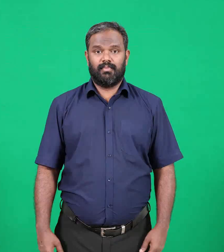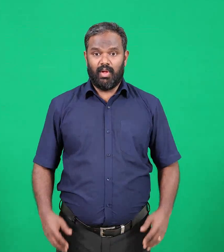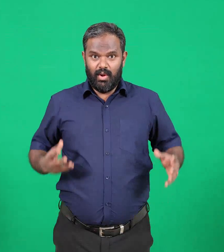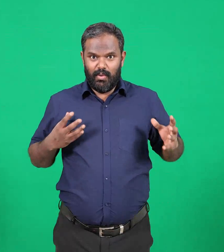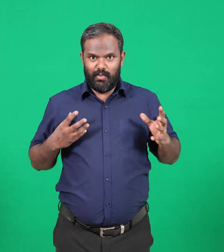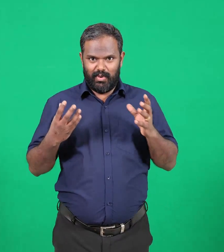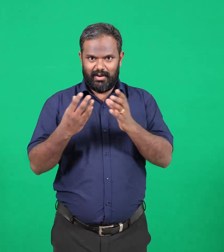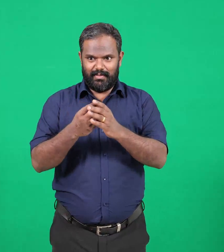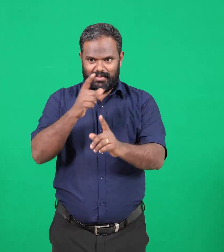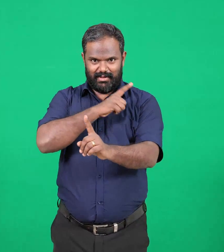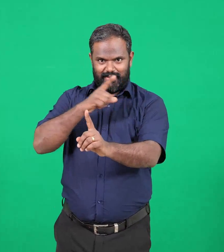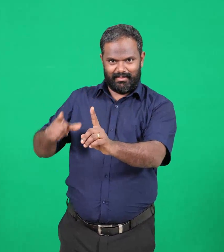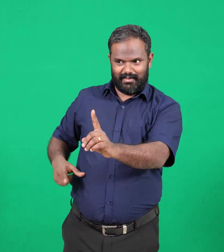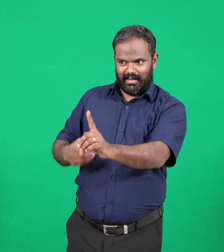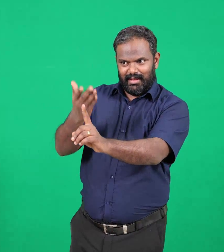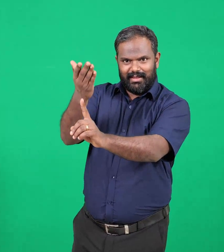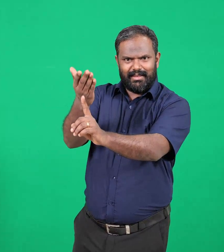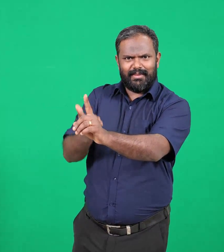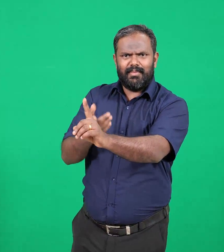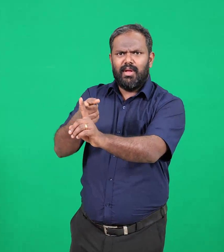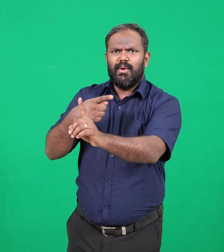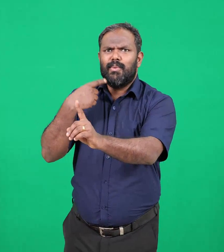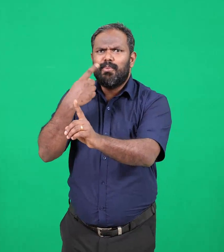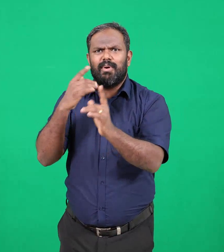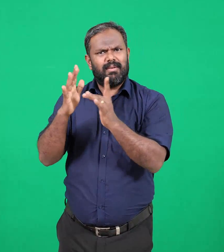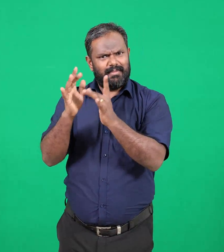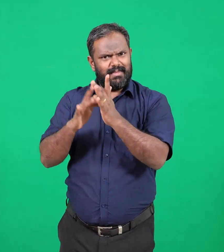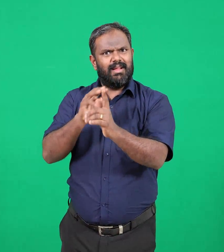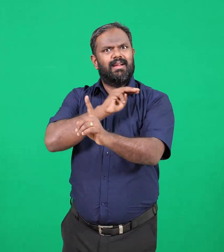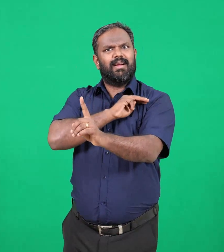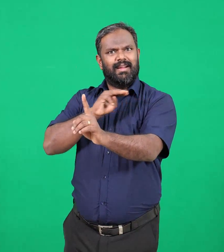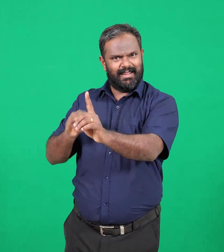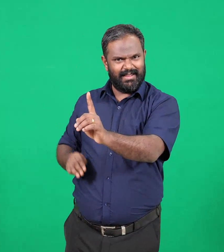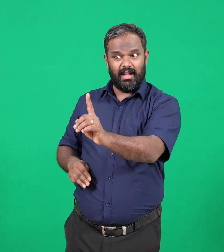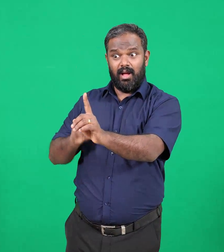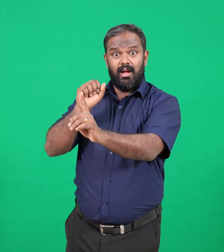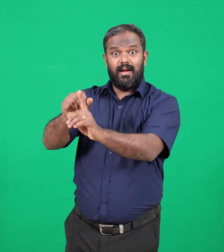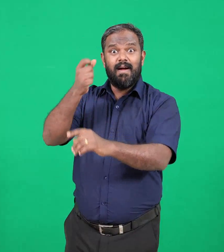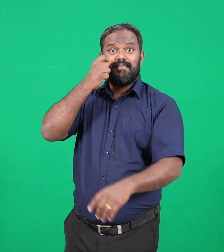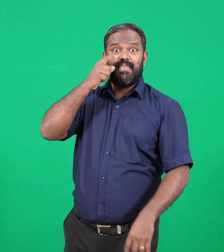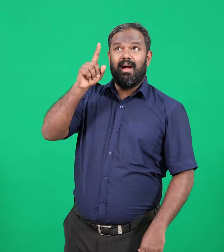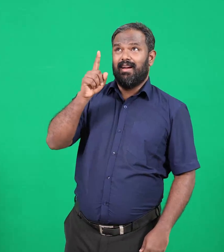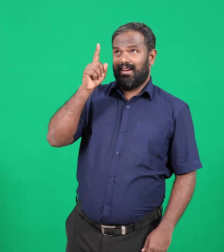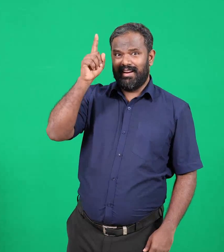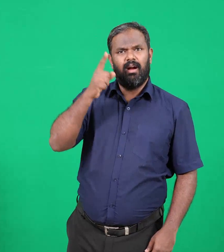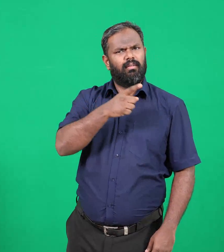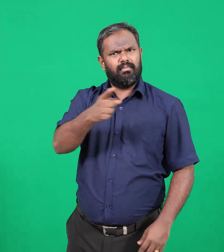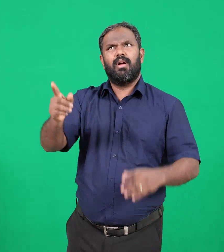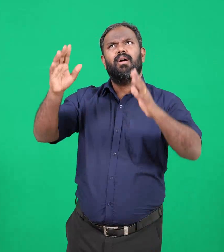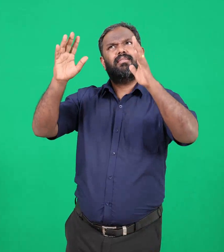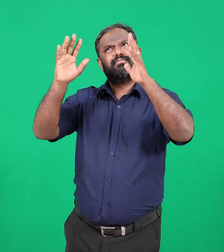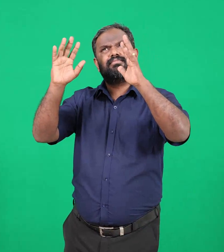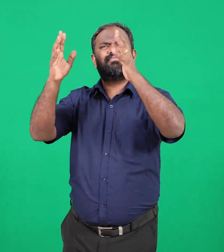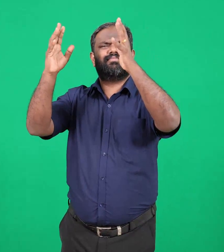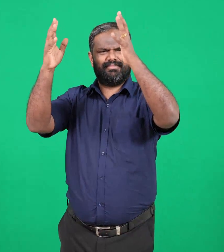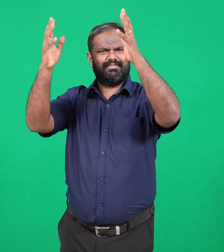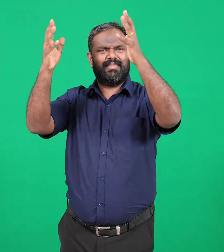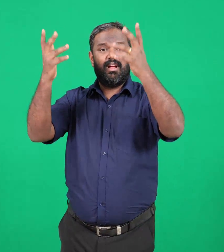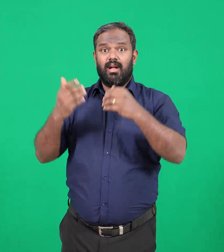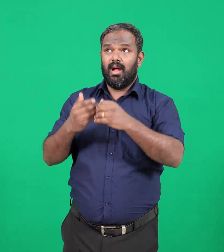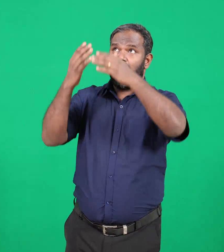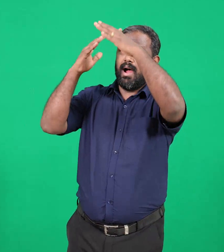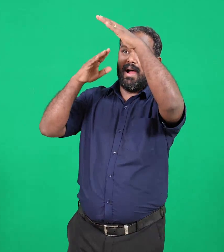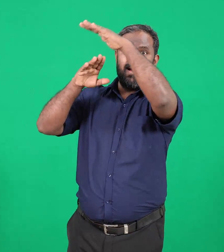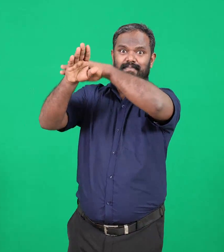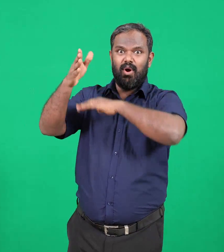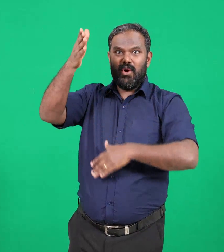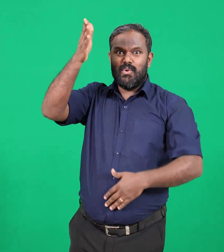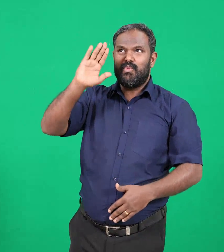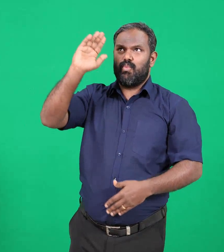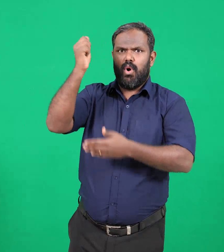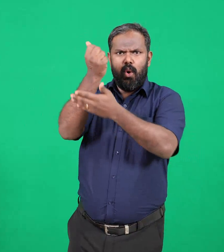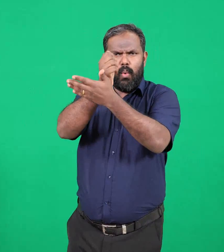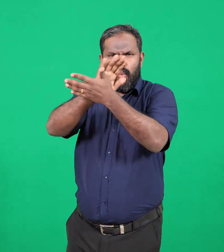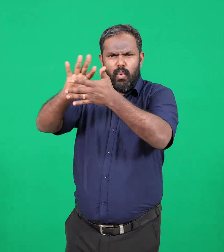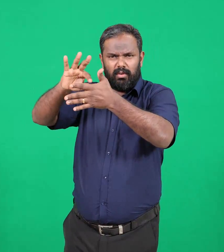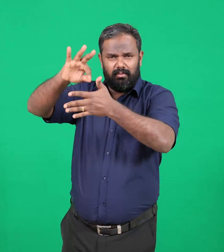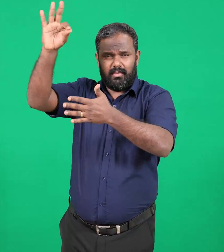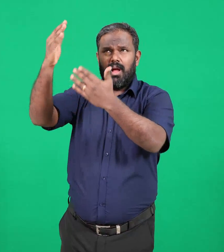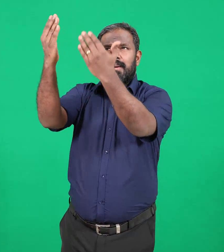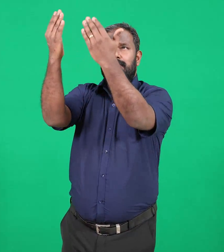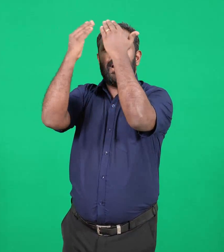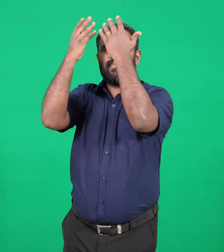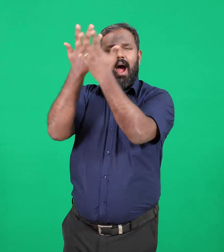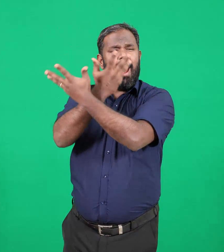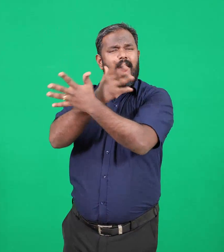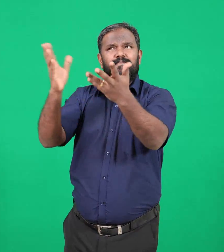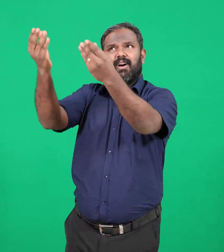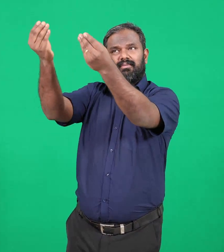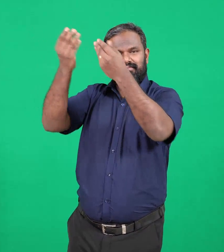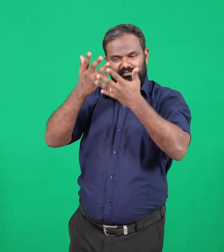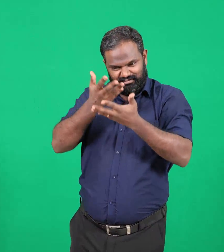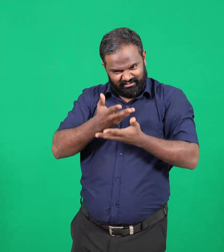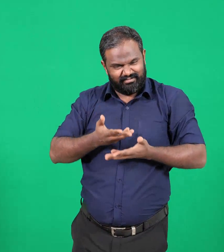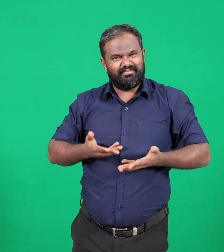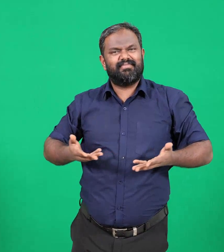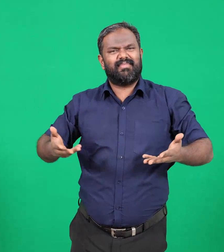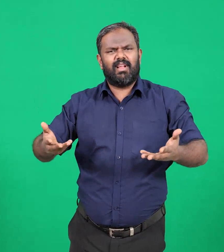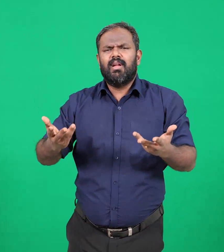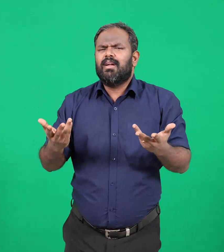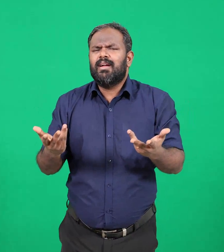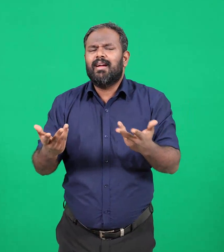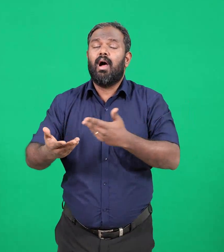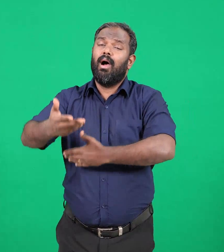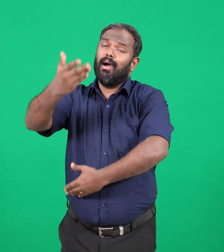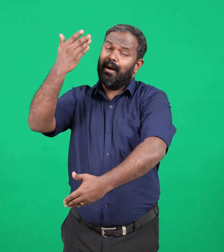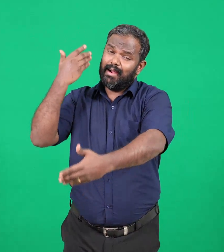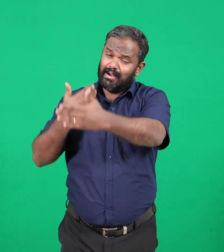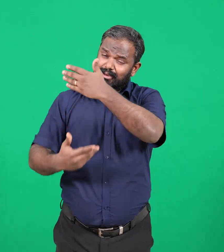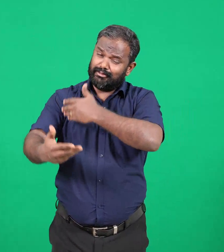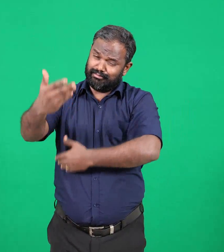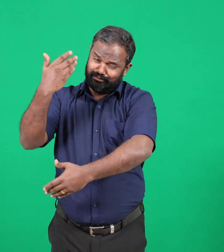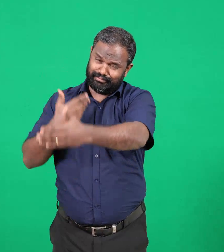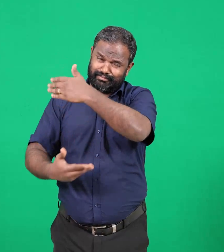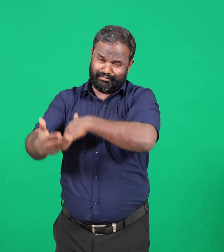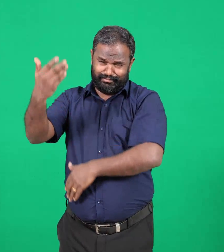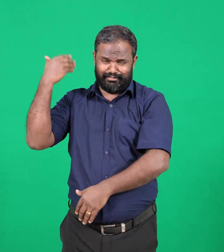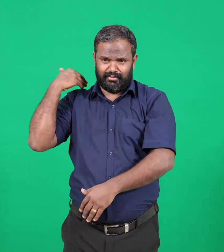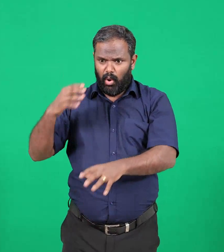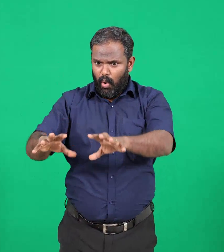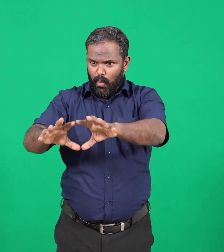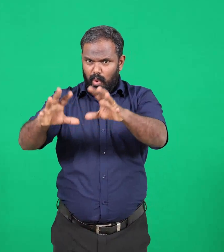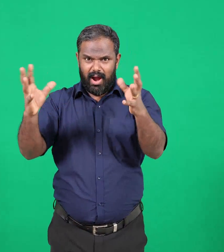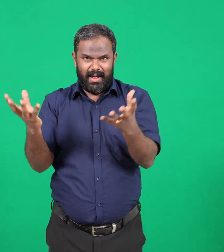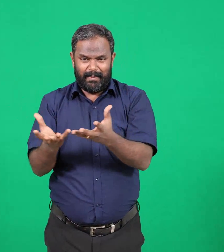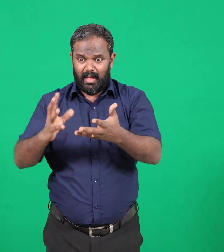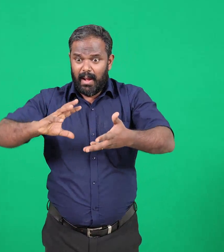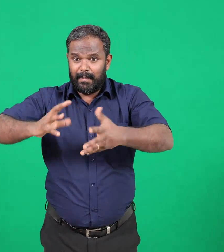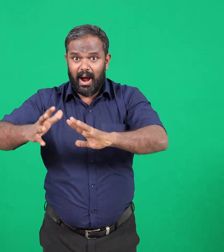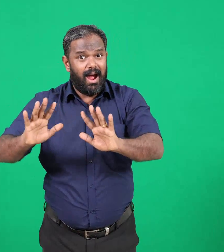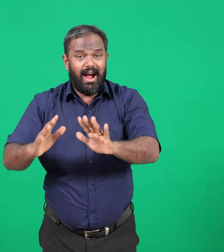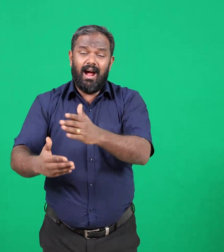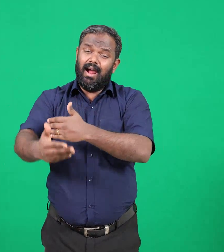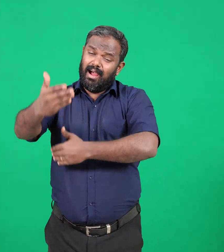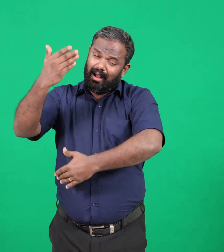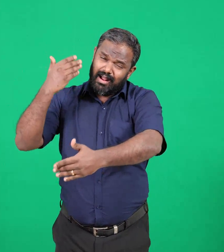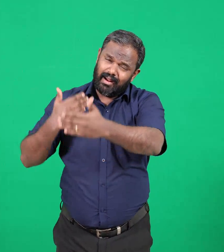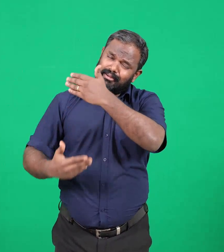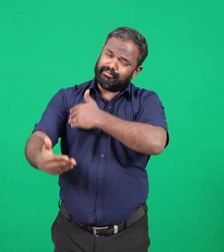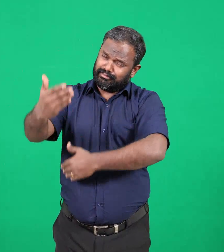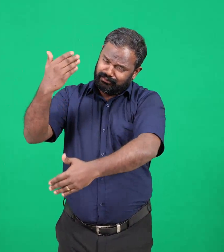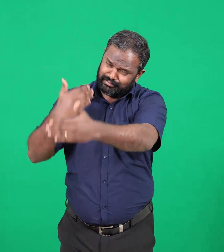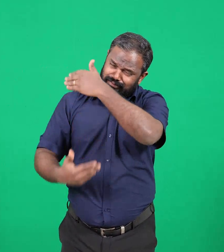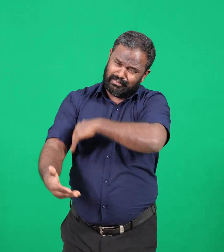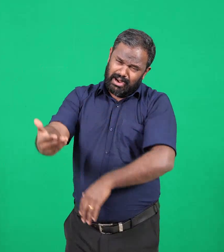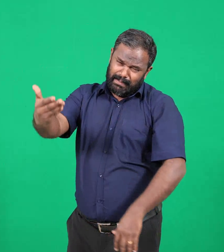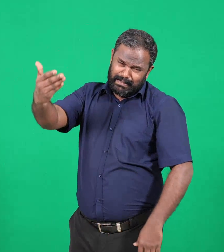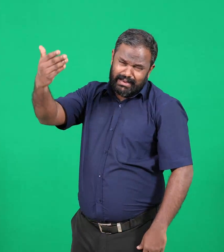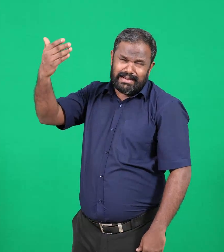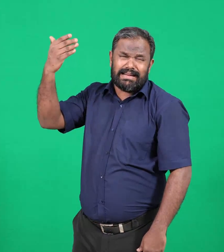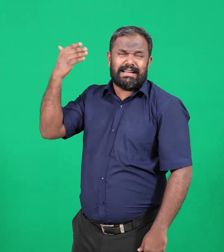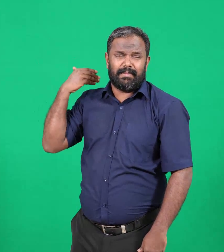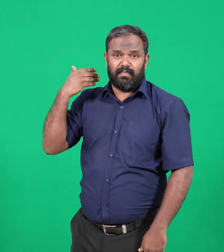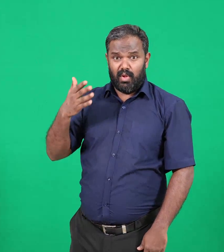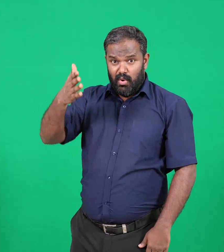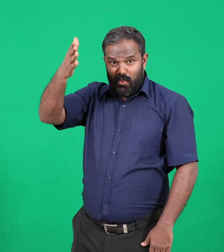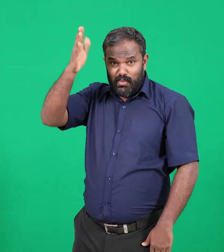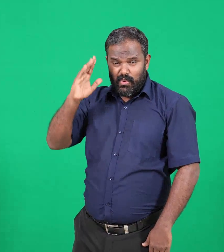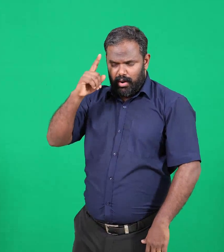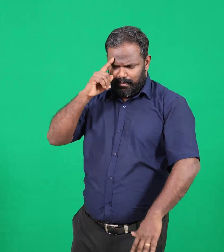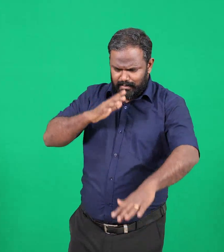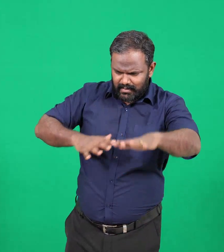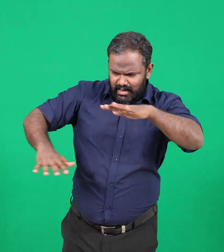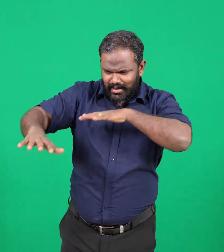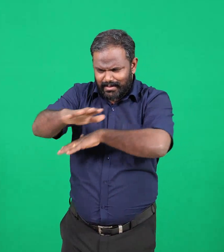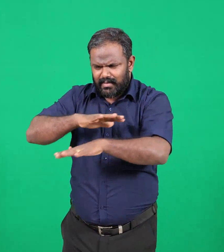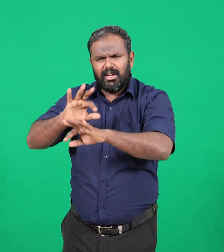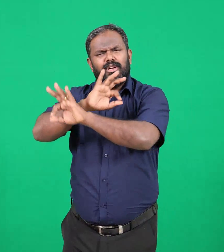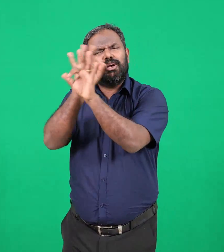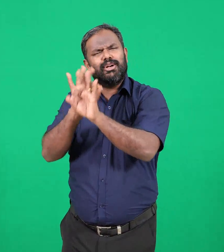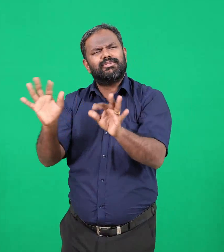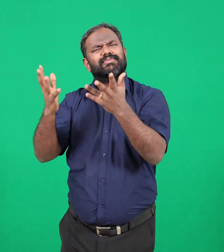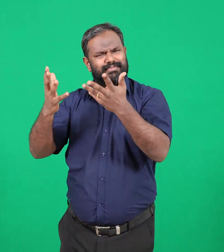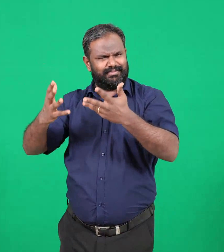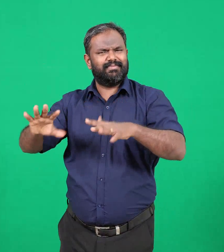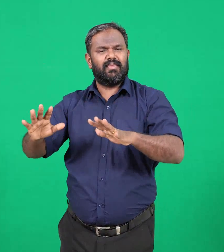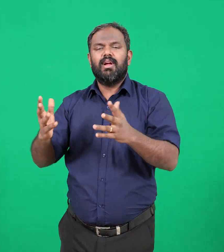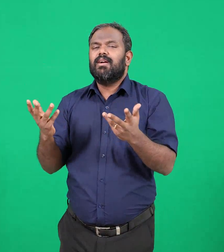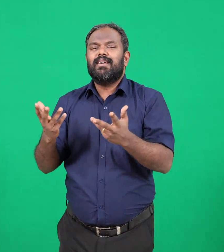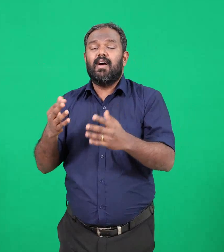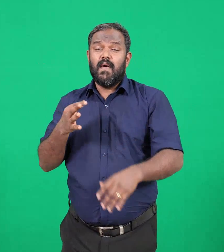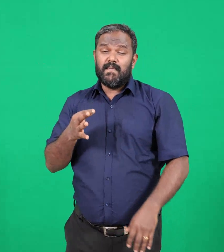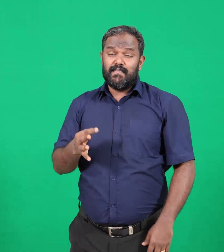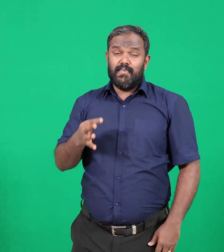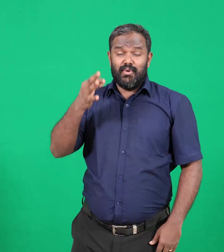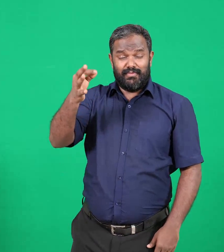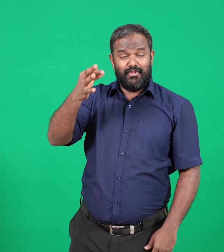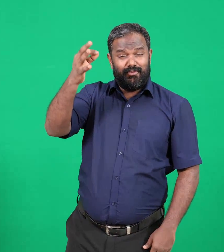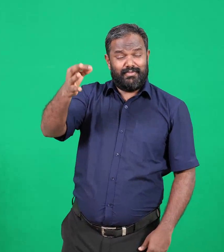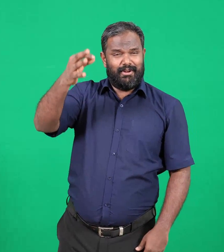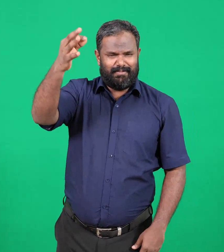Blessed be the God and Father of our Lord Jesus Christ, who has blessed us in Christ with every spiritual blessing in the heavenly realms.